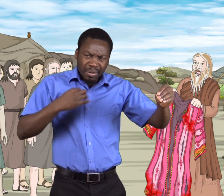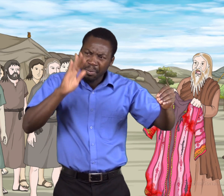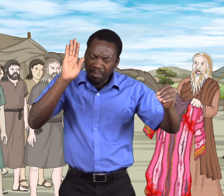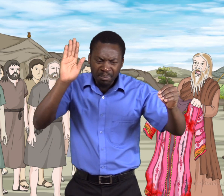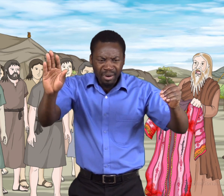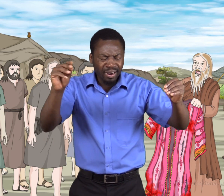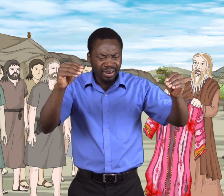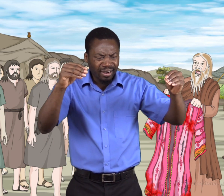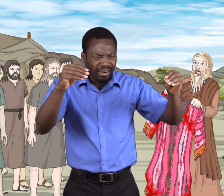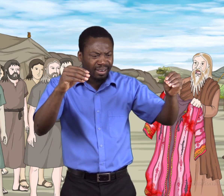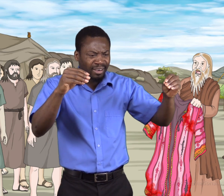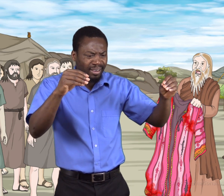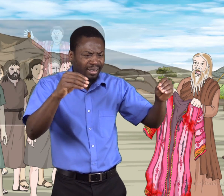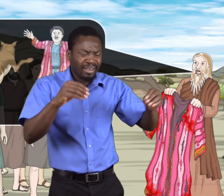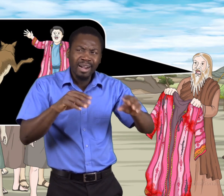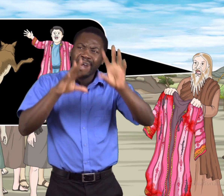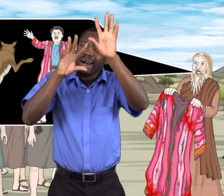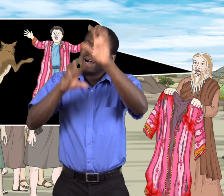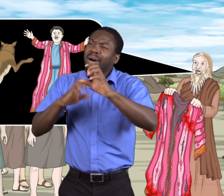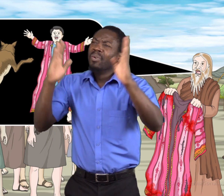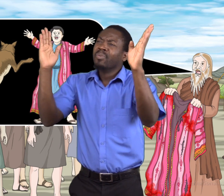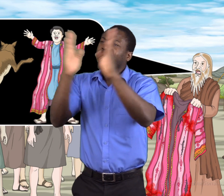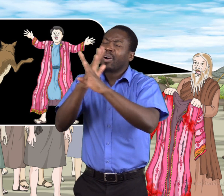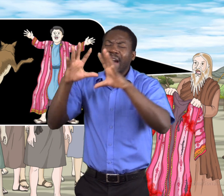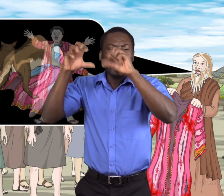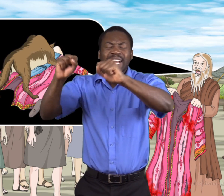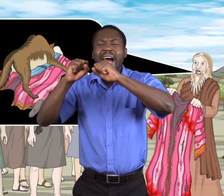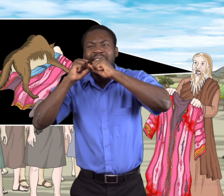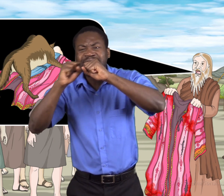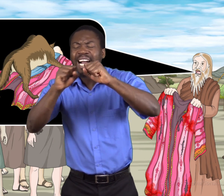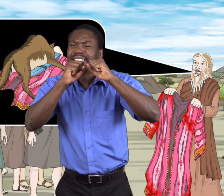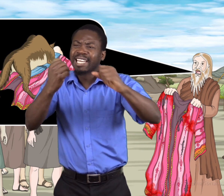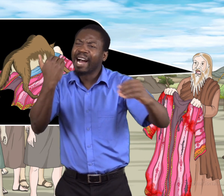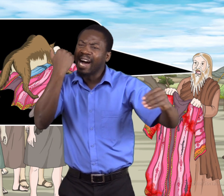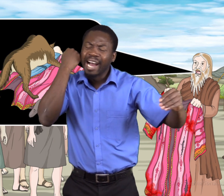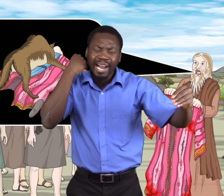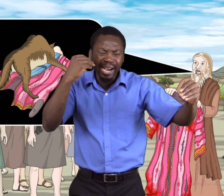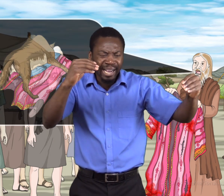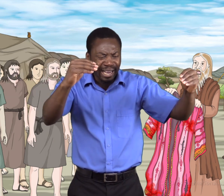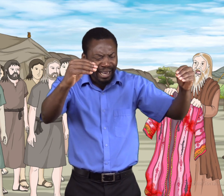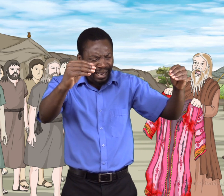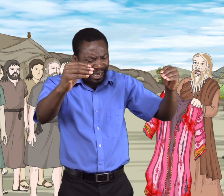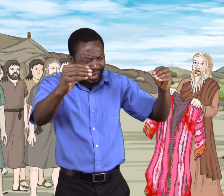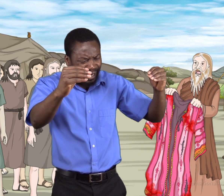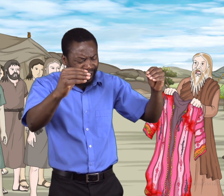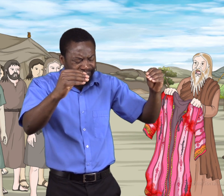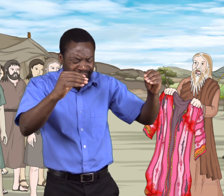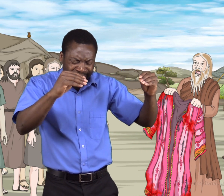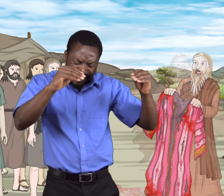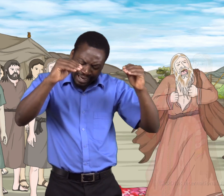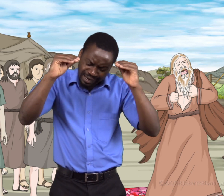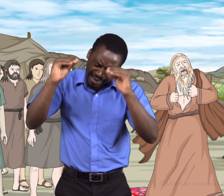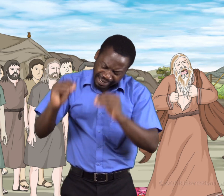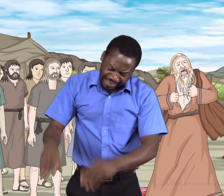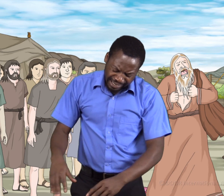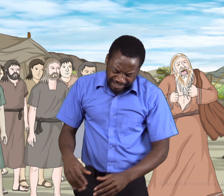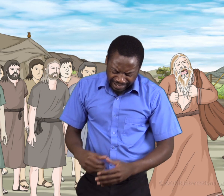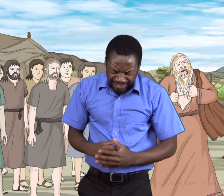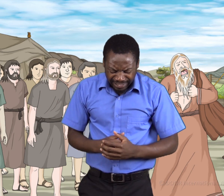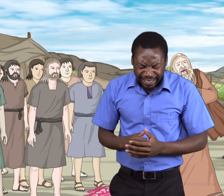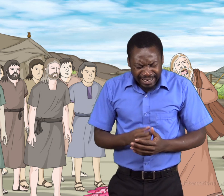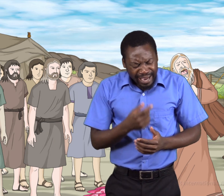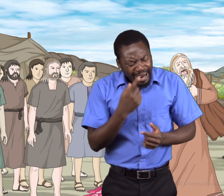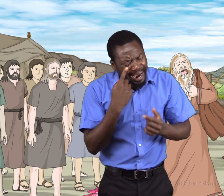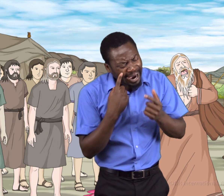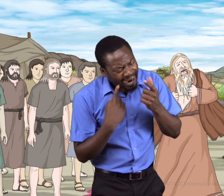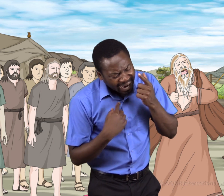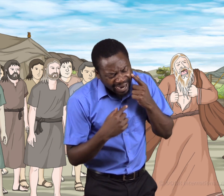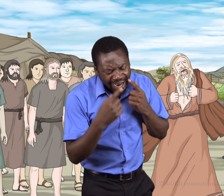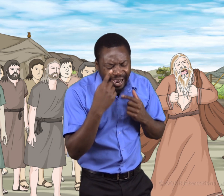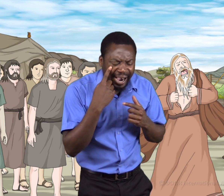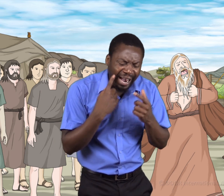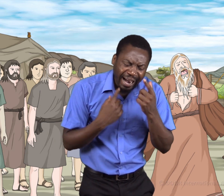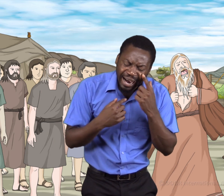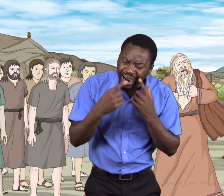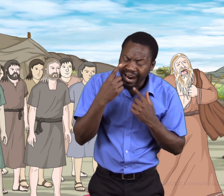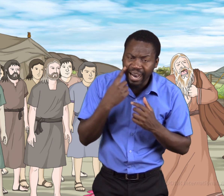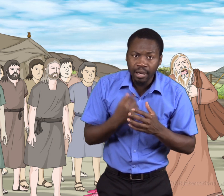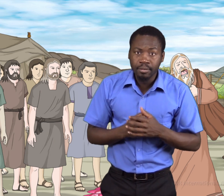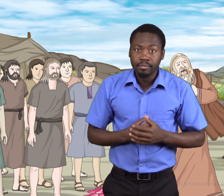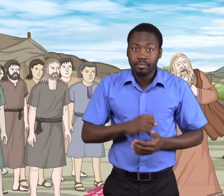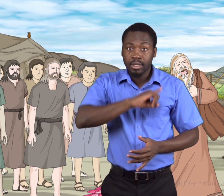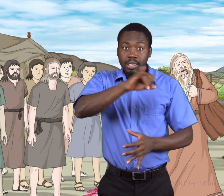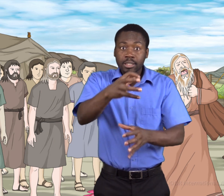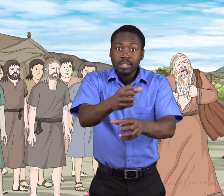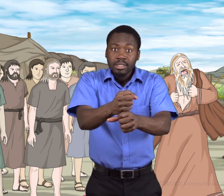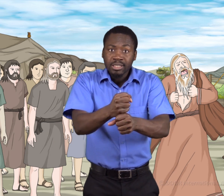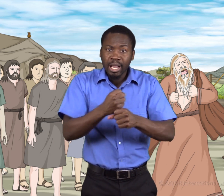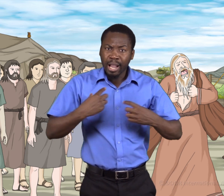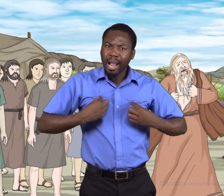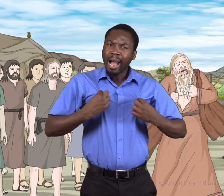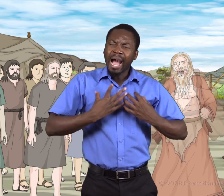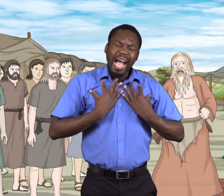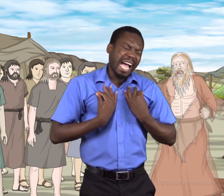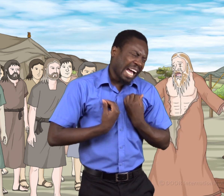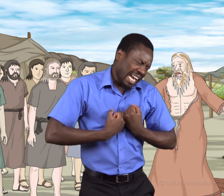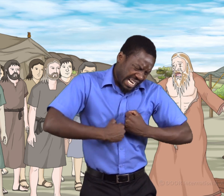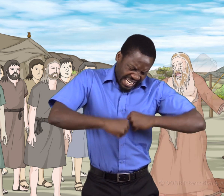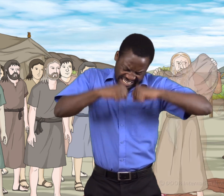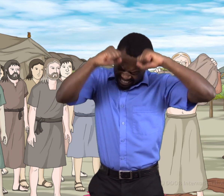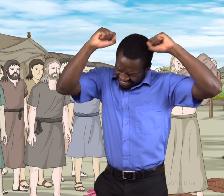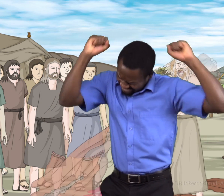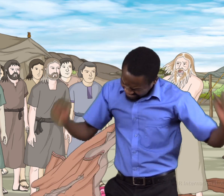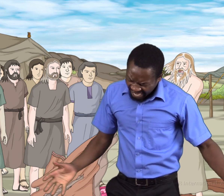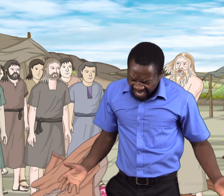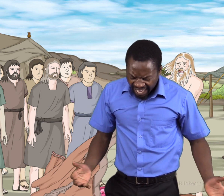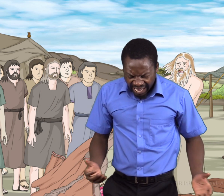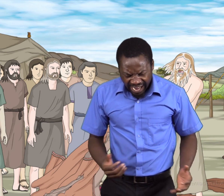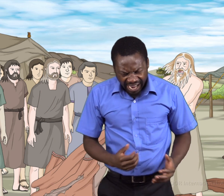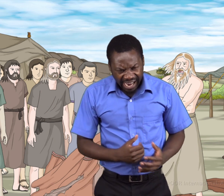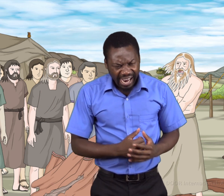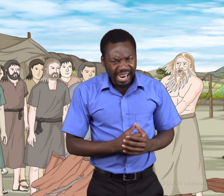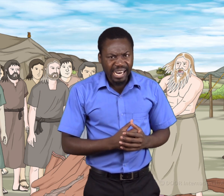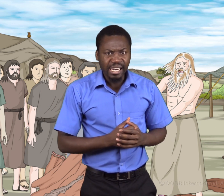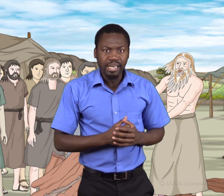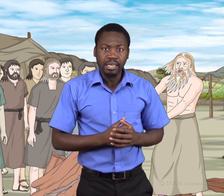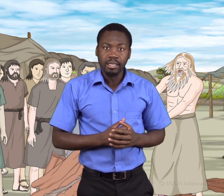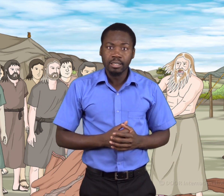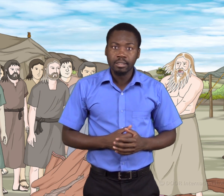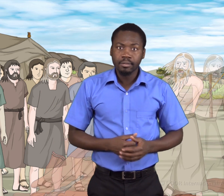A vicious animal has devoured him. Joseph has surely been torn to pieces!”